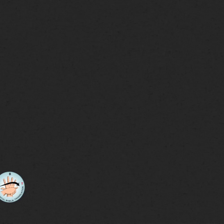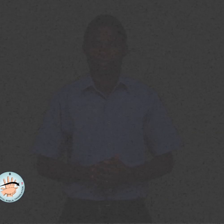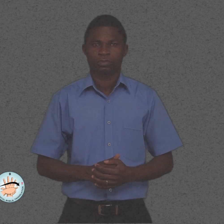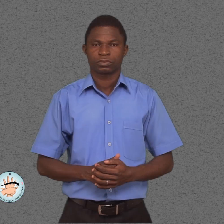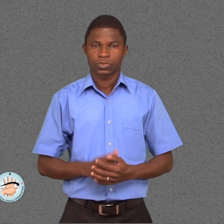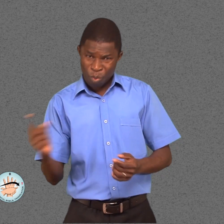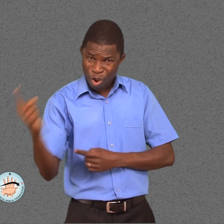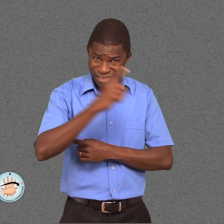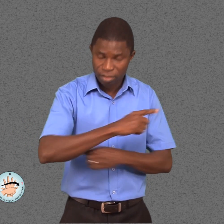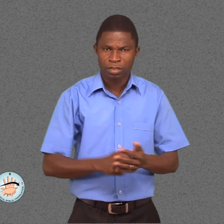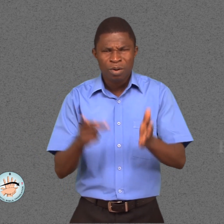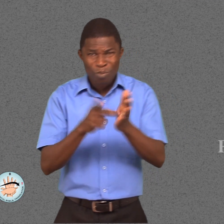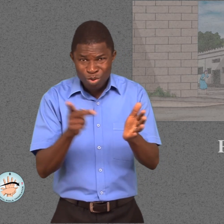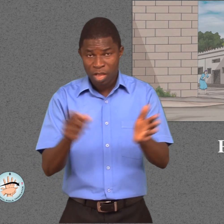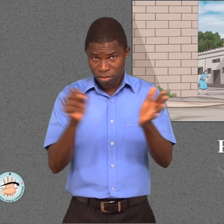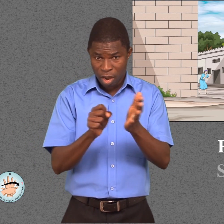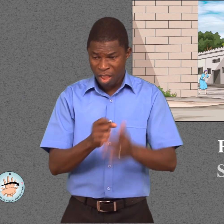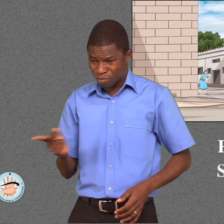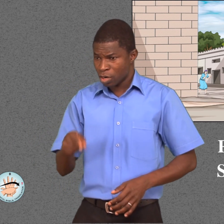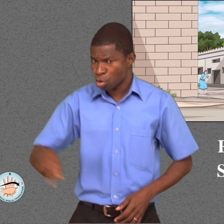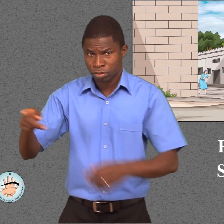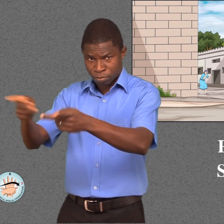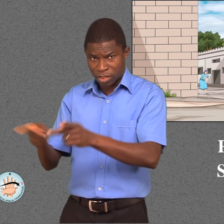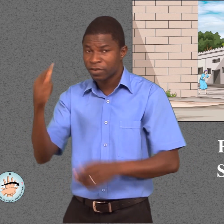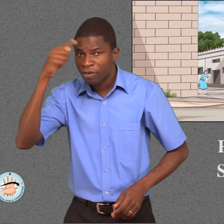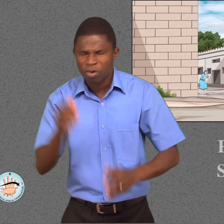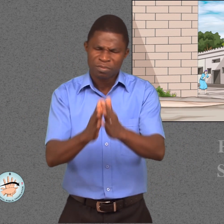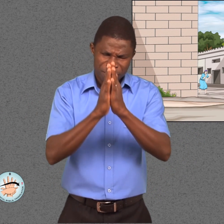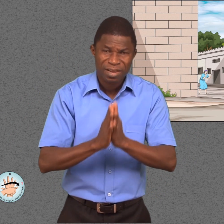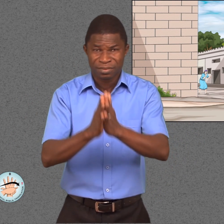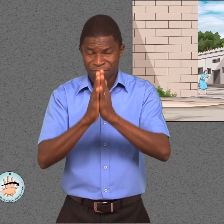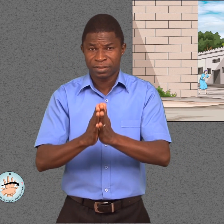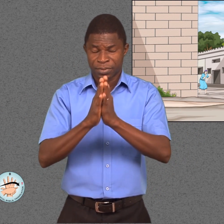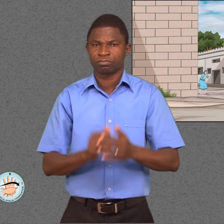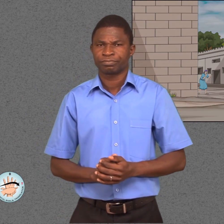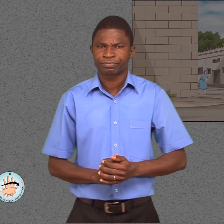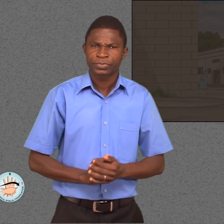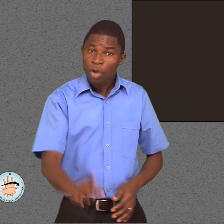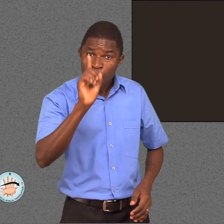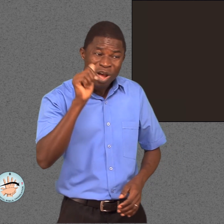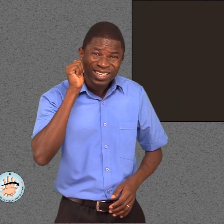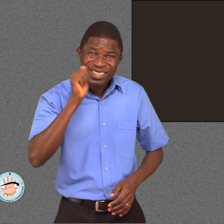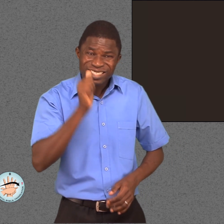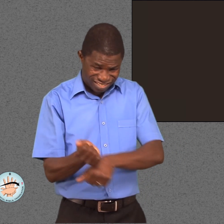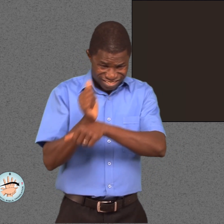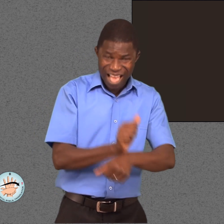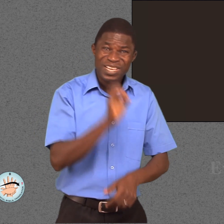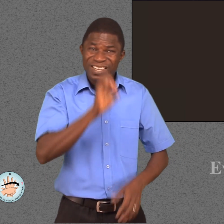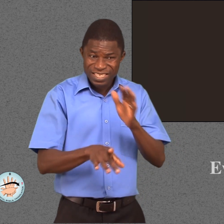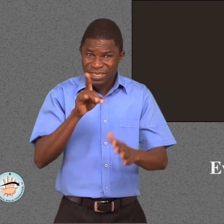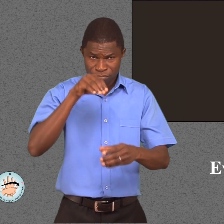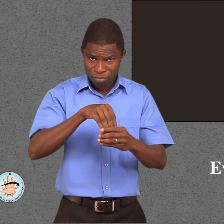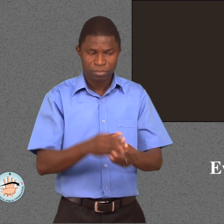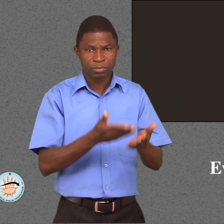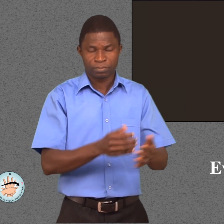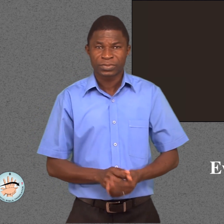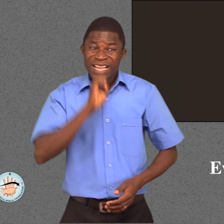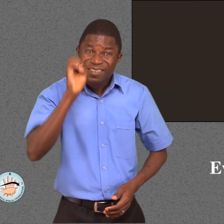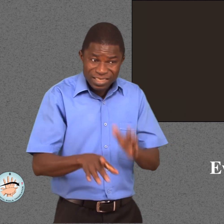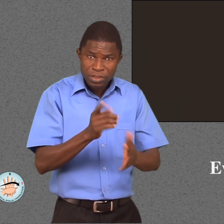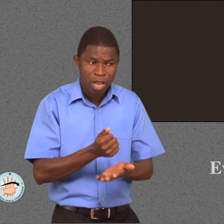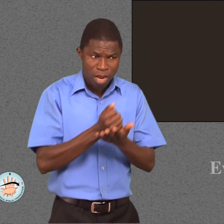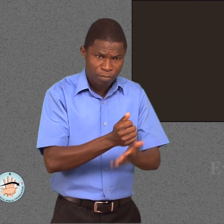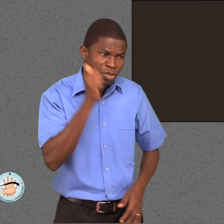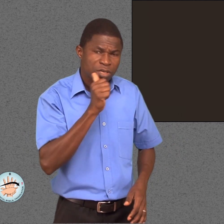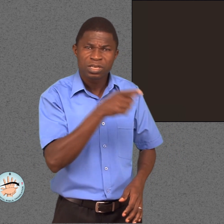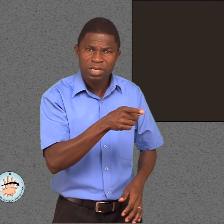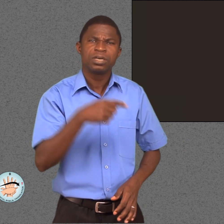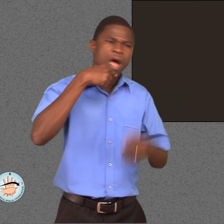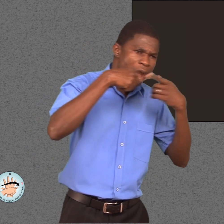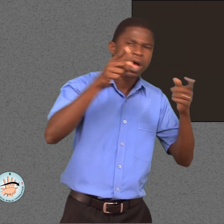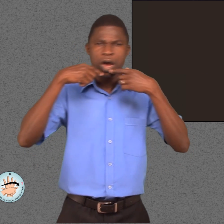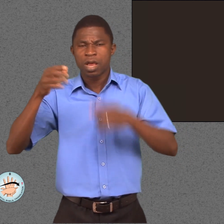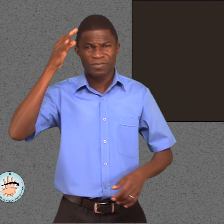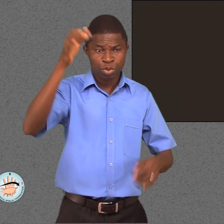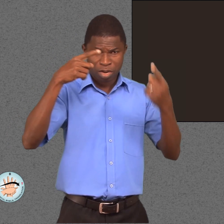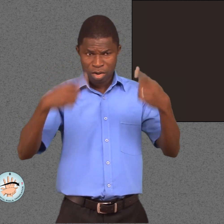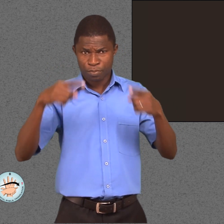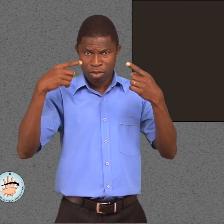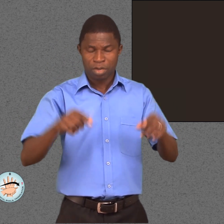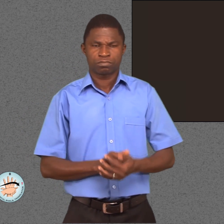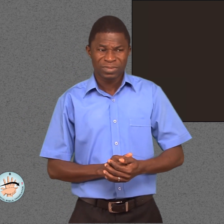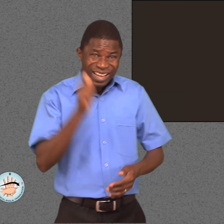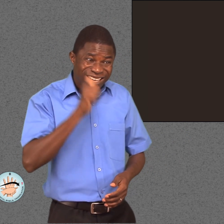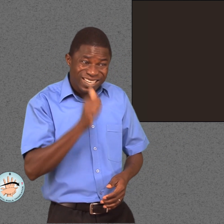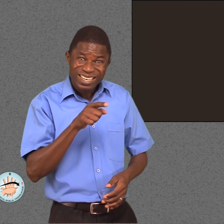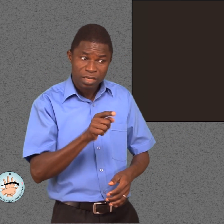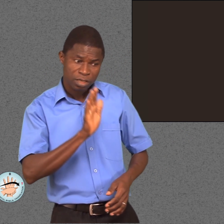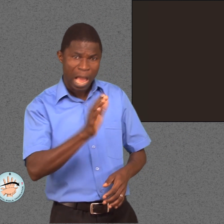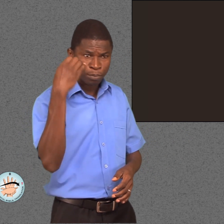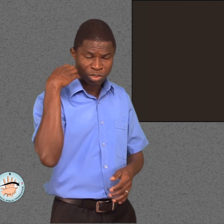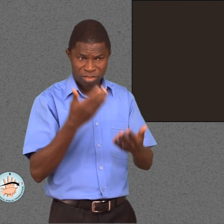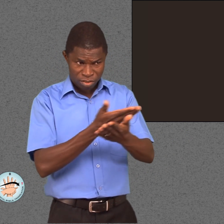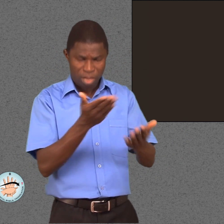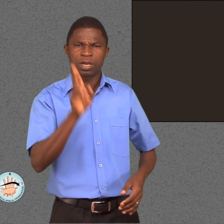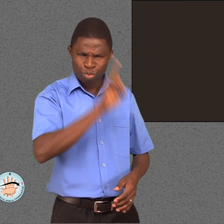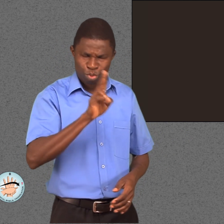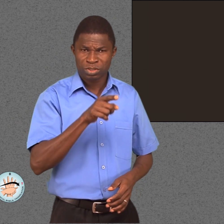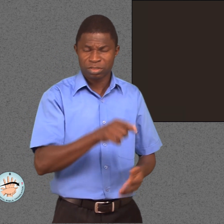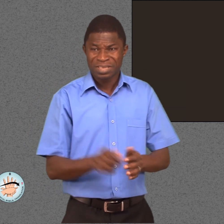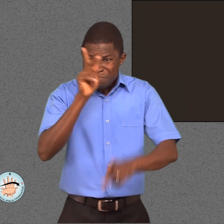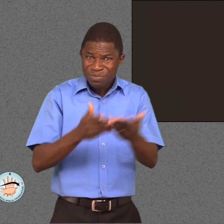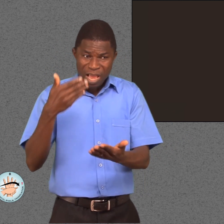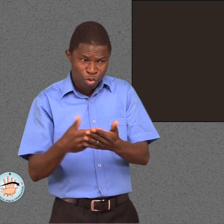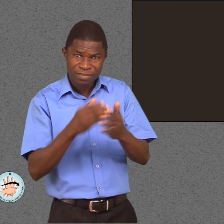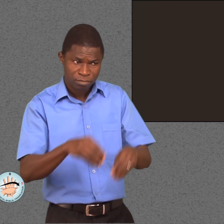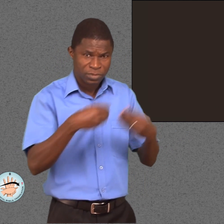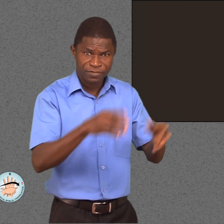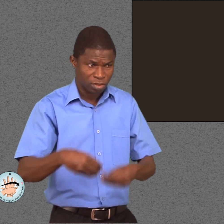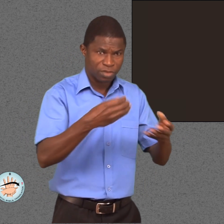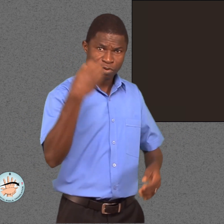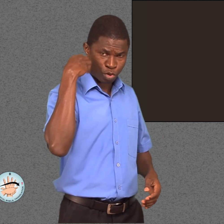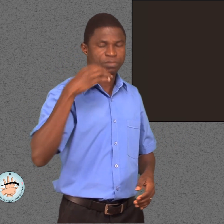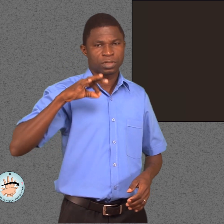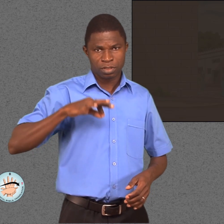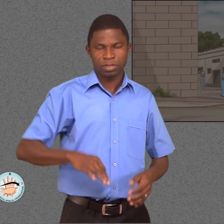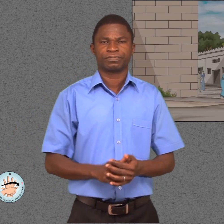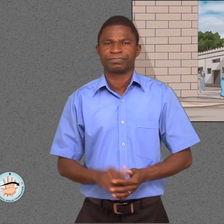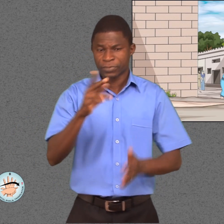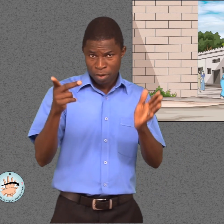One day as we were going to the place of prayer, we were met by a slave girl with a spirit of divination, who earned a large income for her masters by fortune-telling.